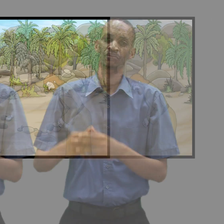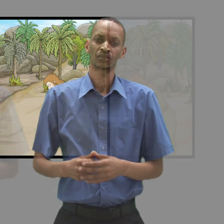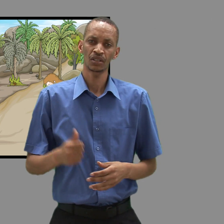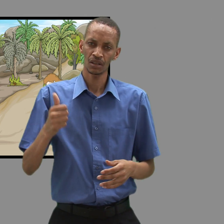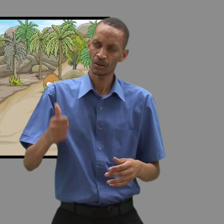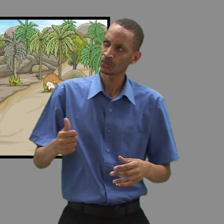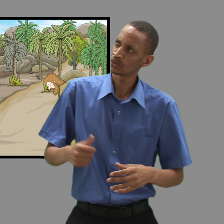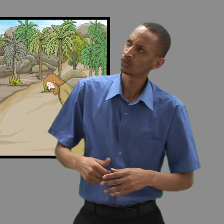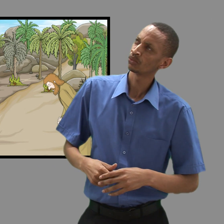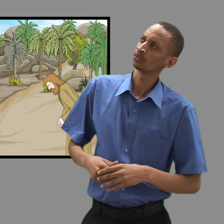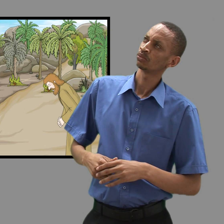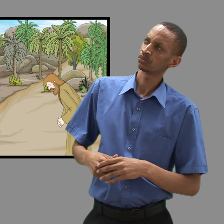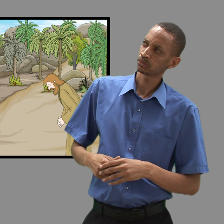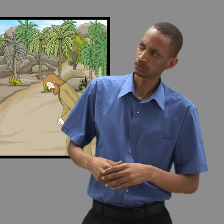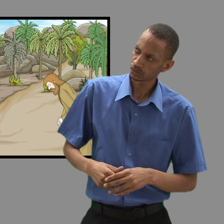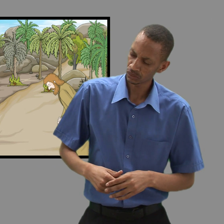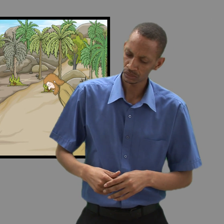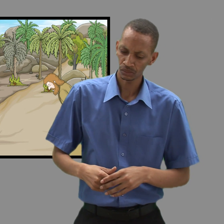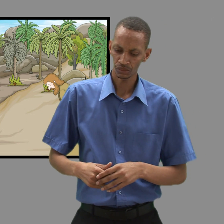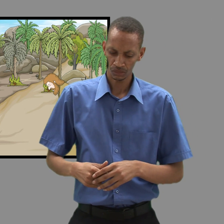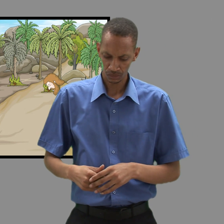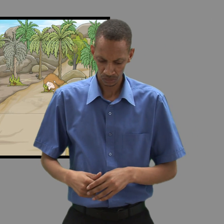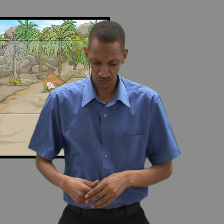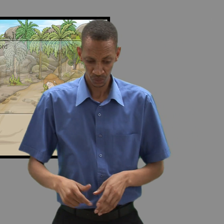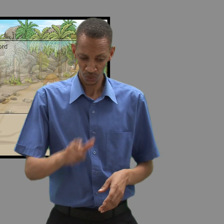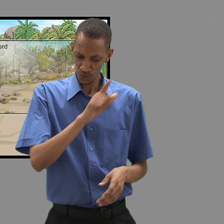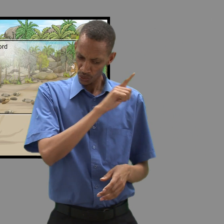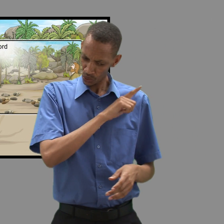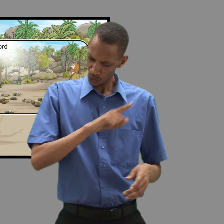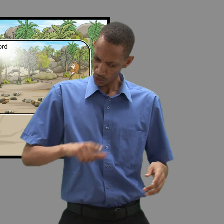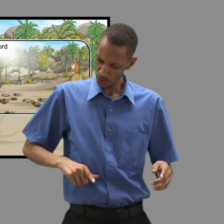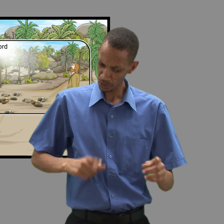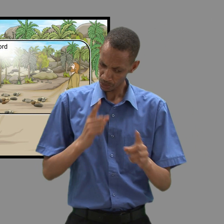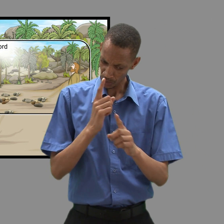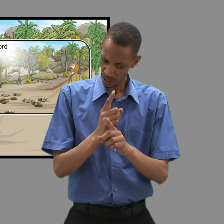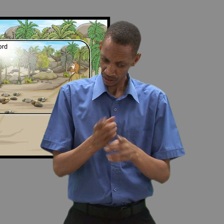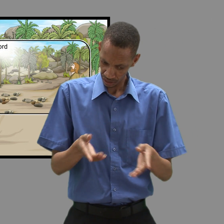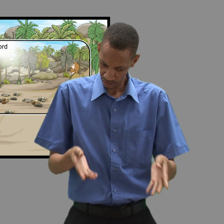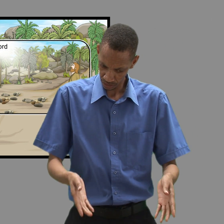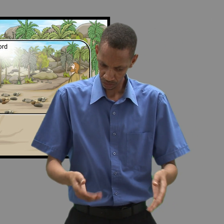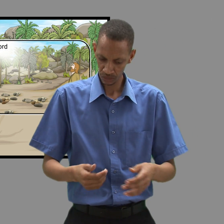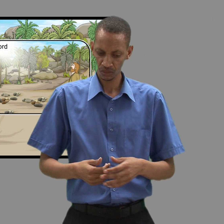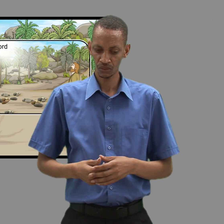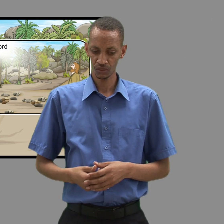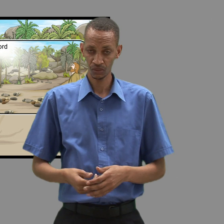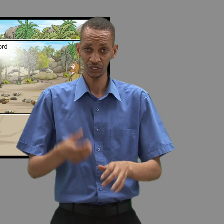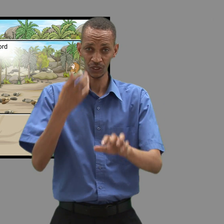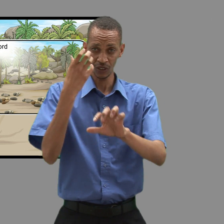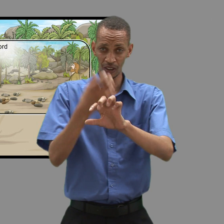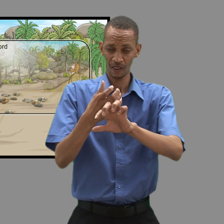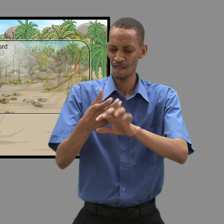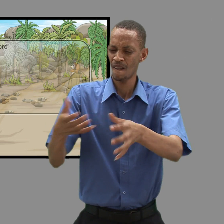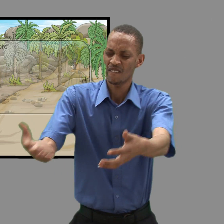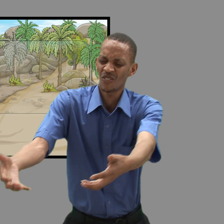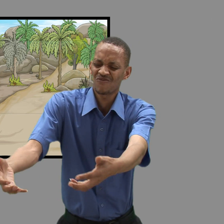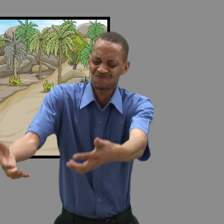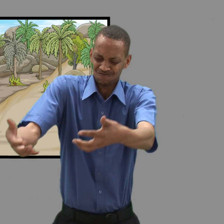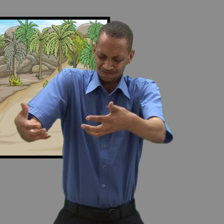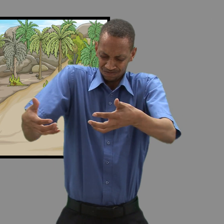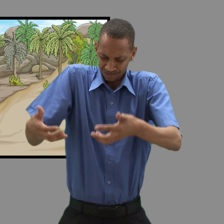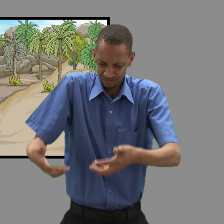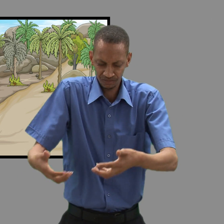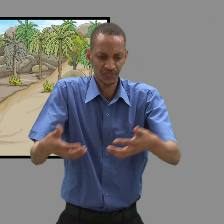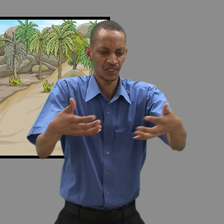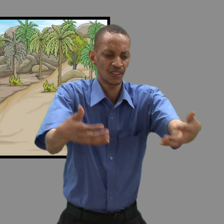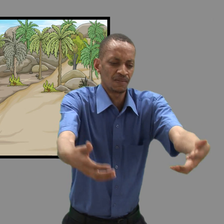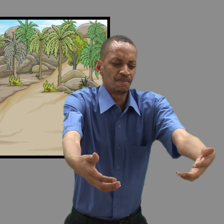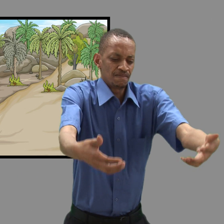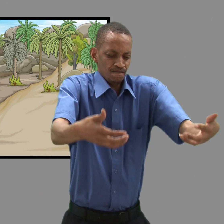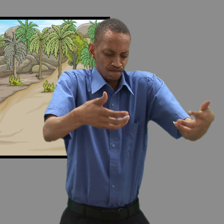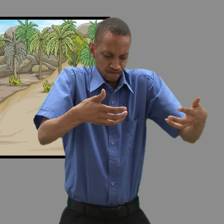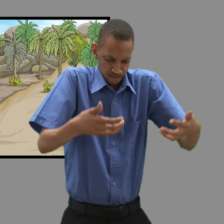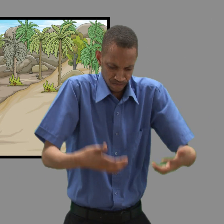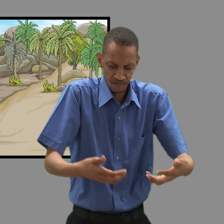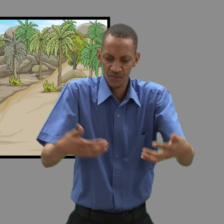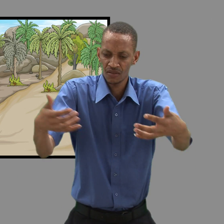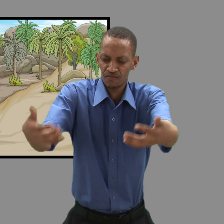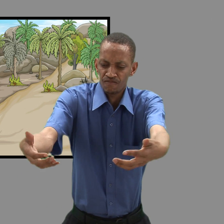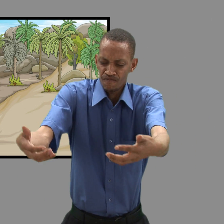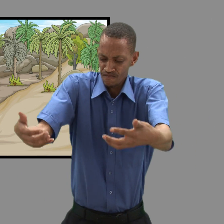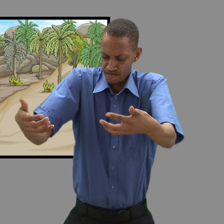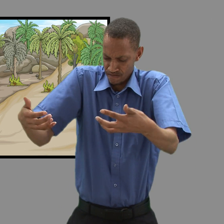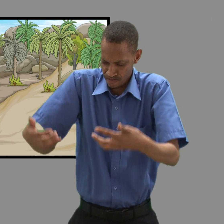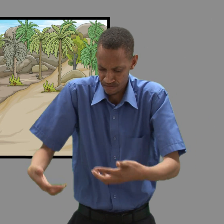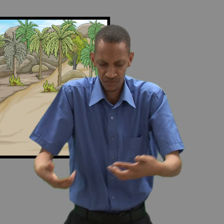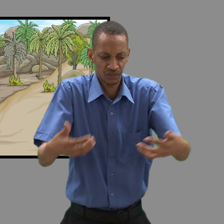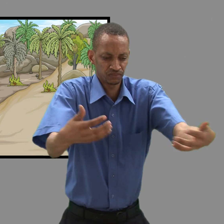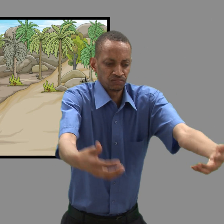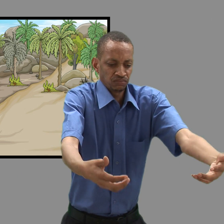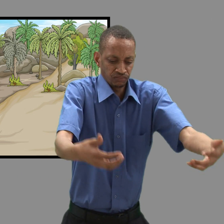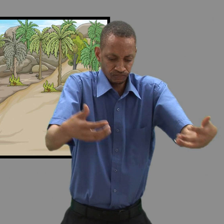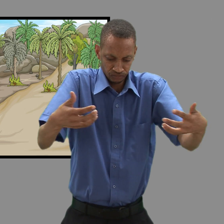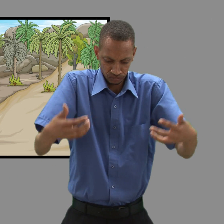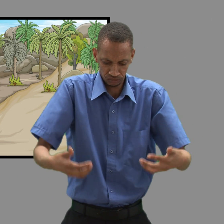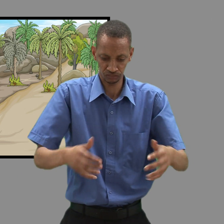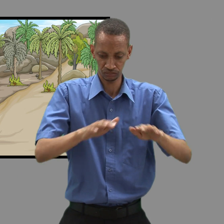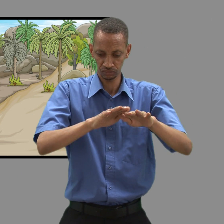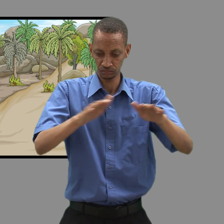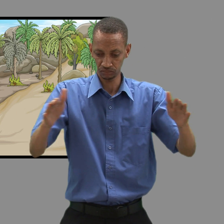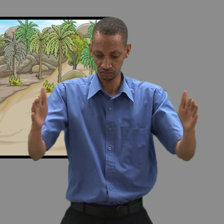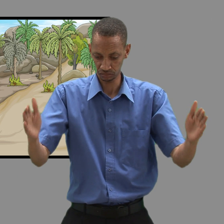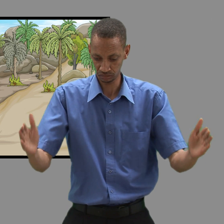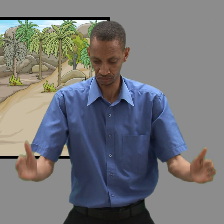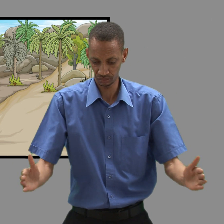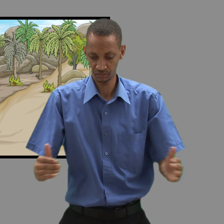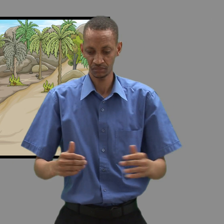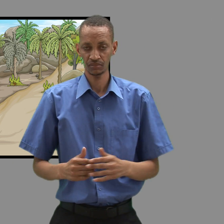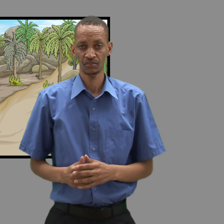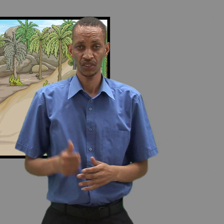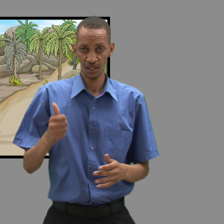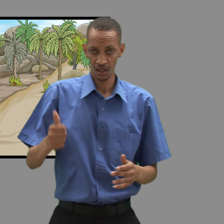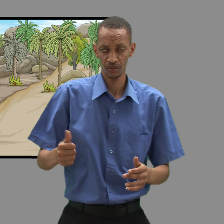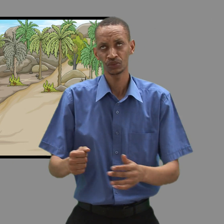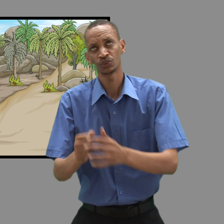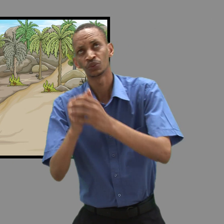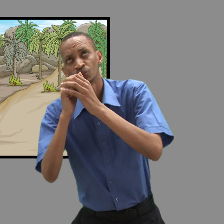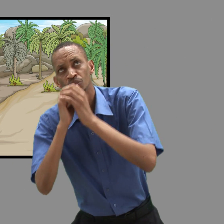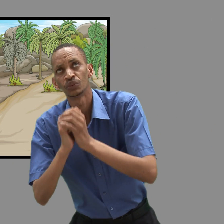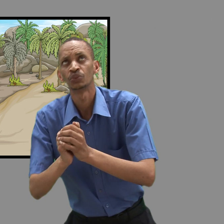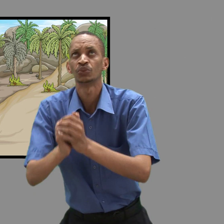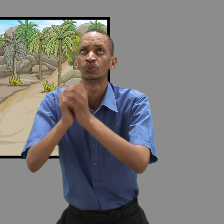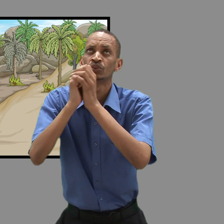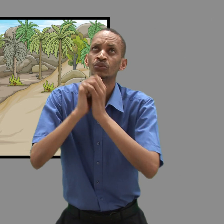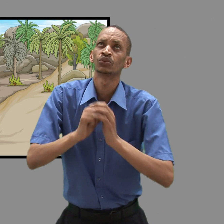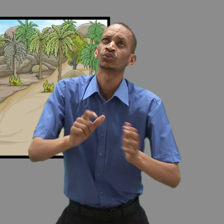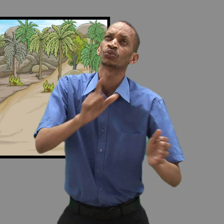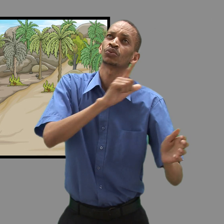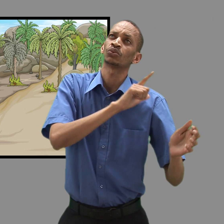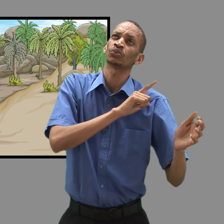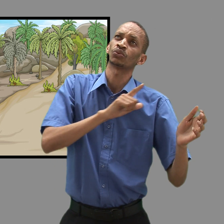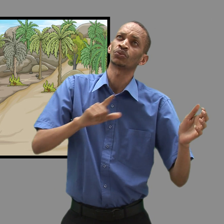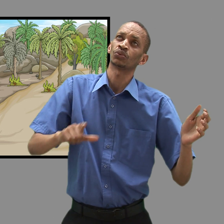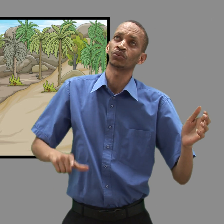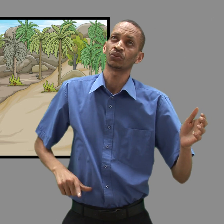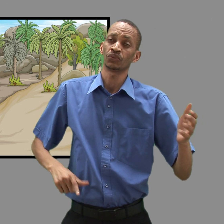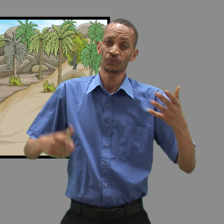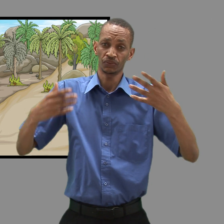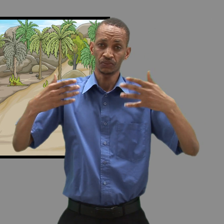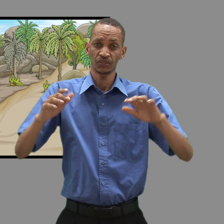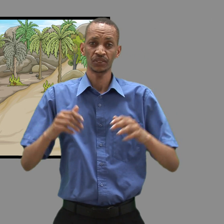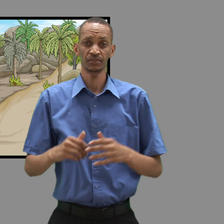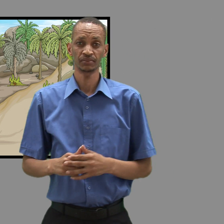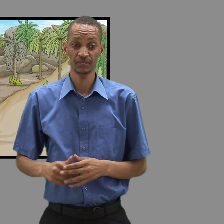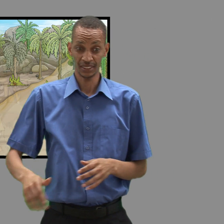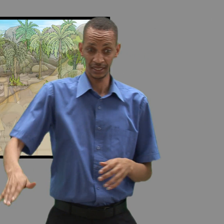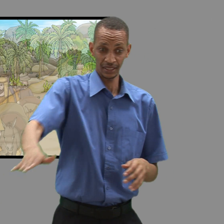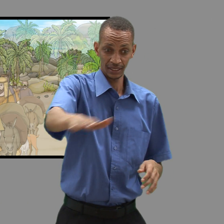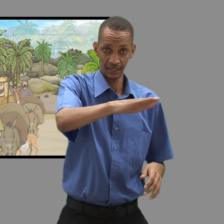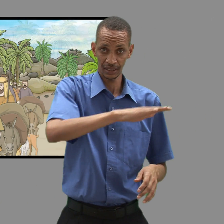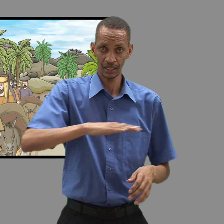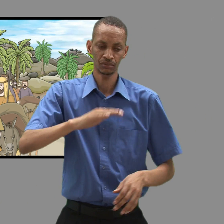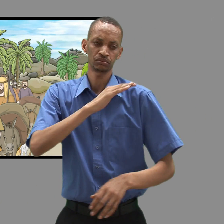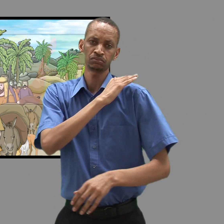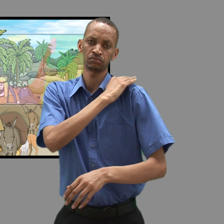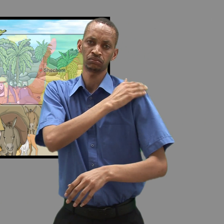So Abram built an altar there to the LORD, who had appeared to him.